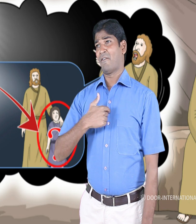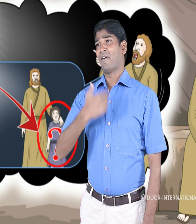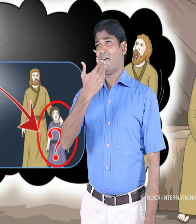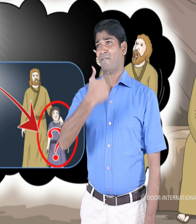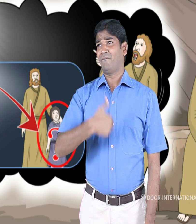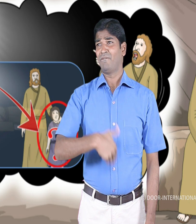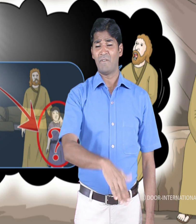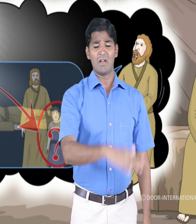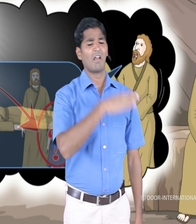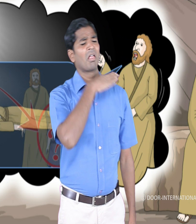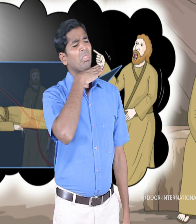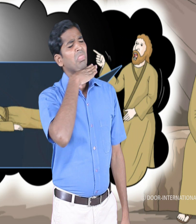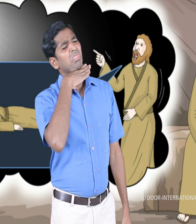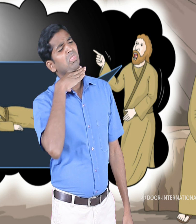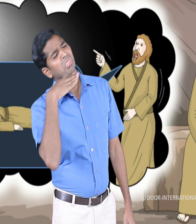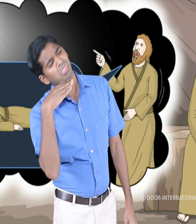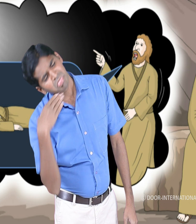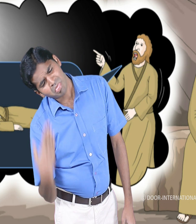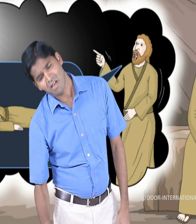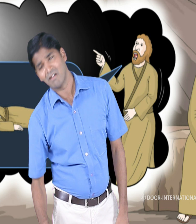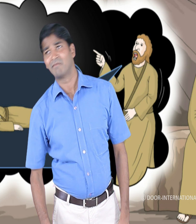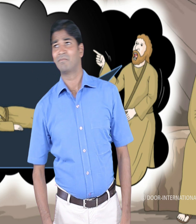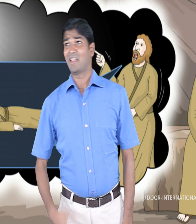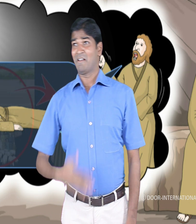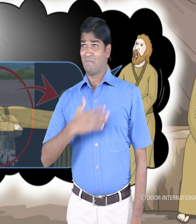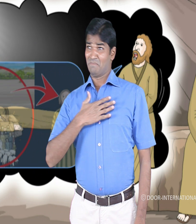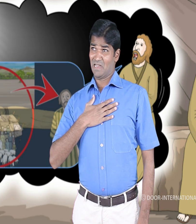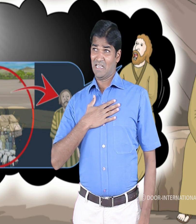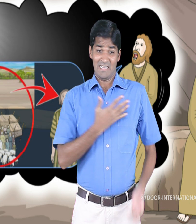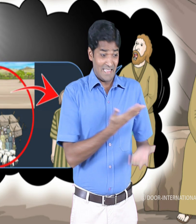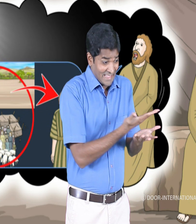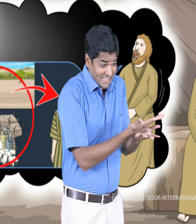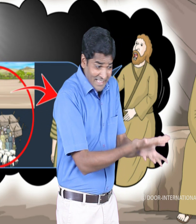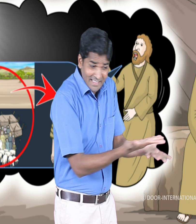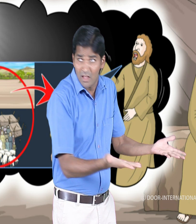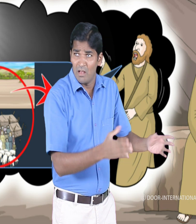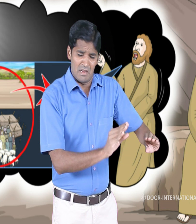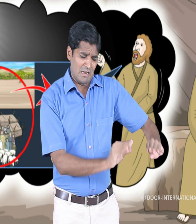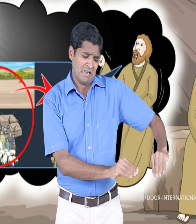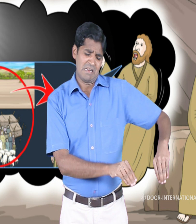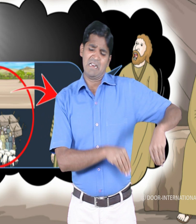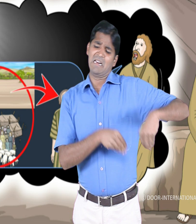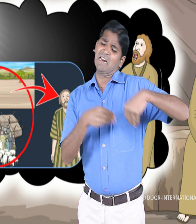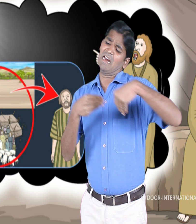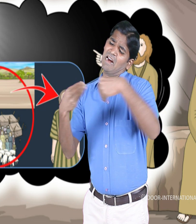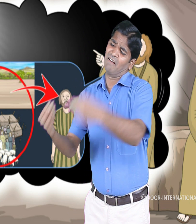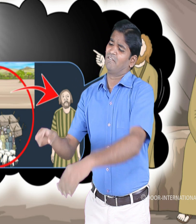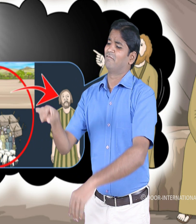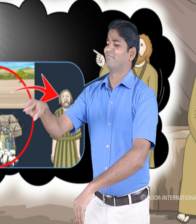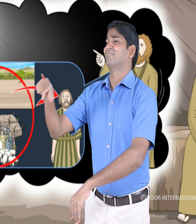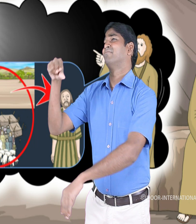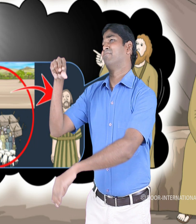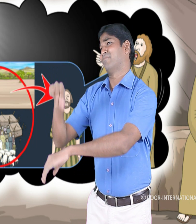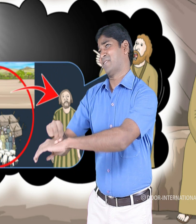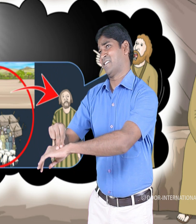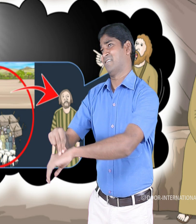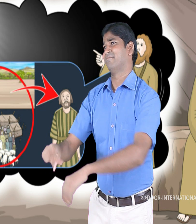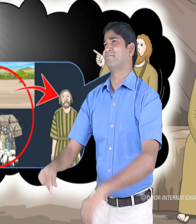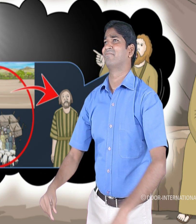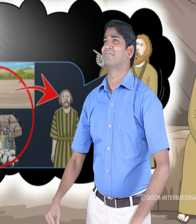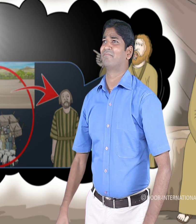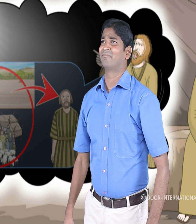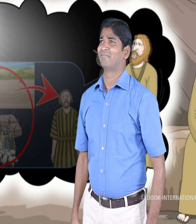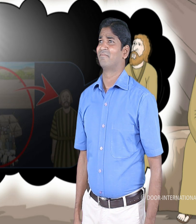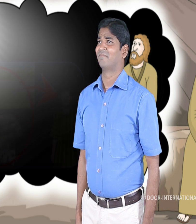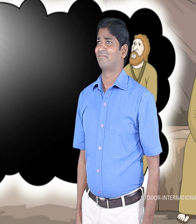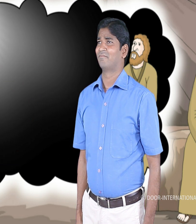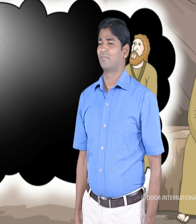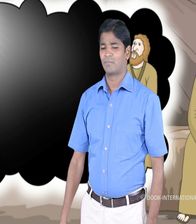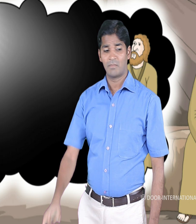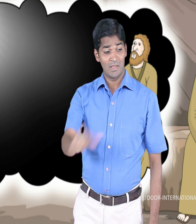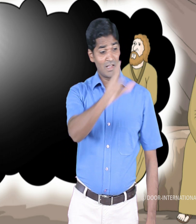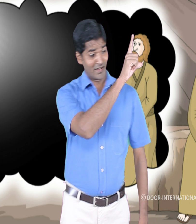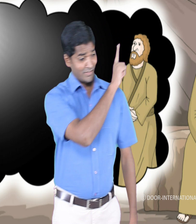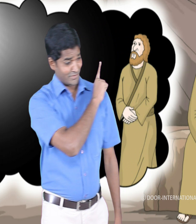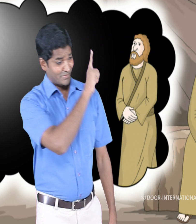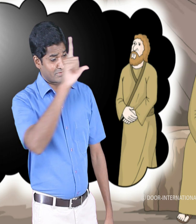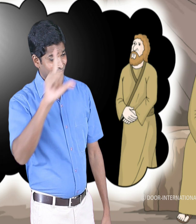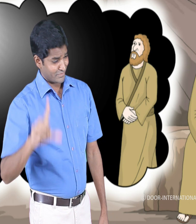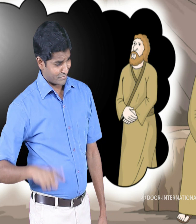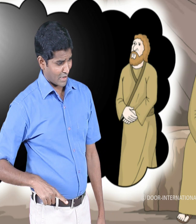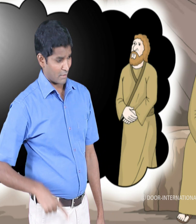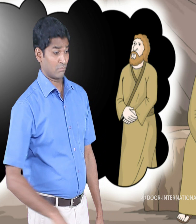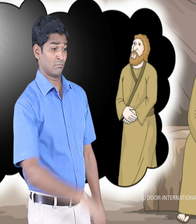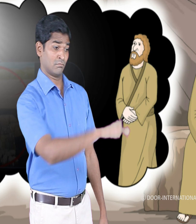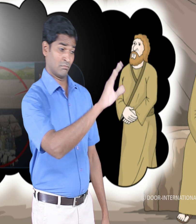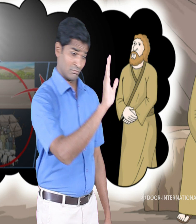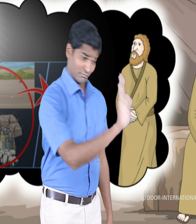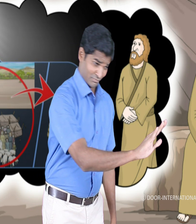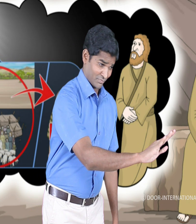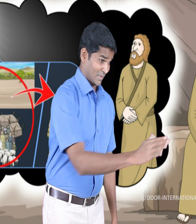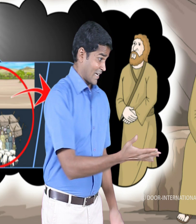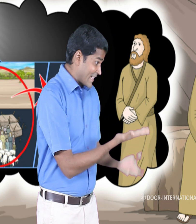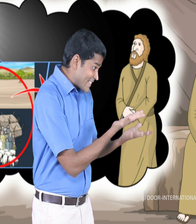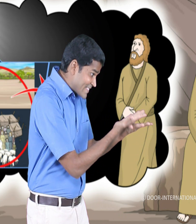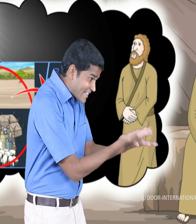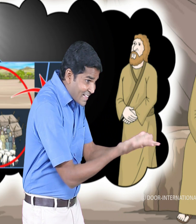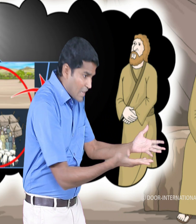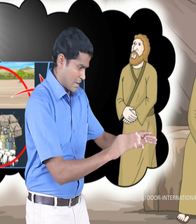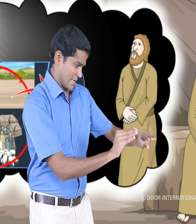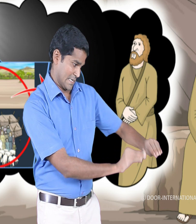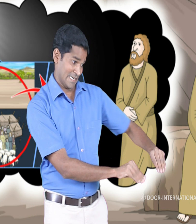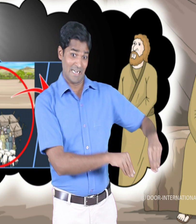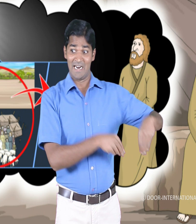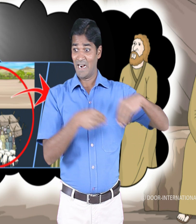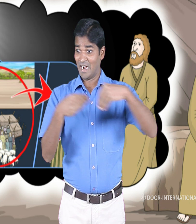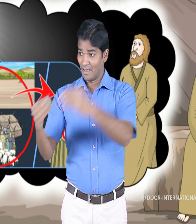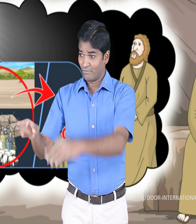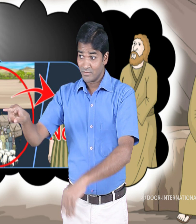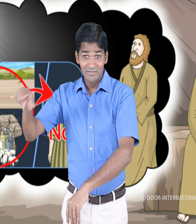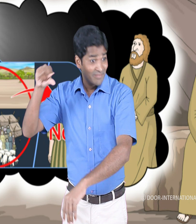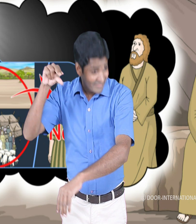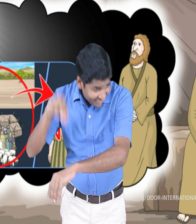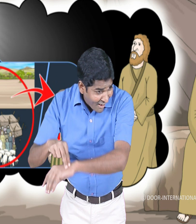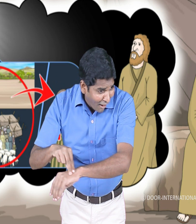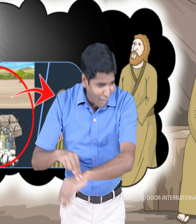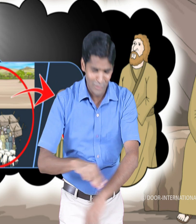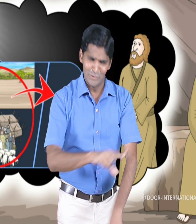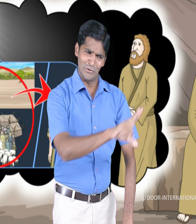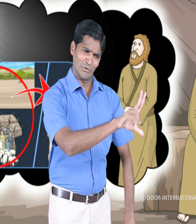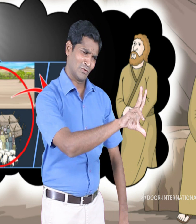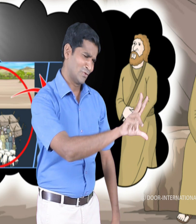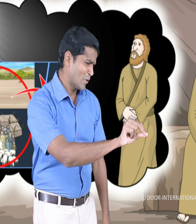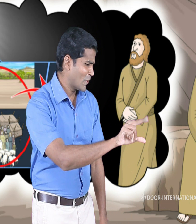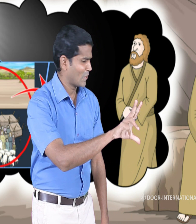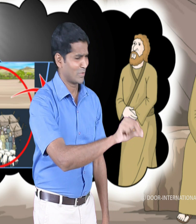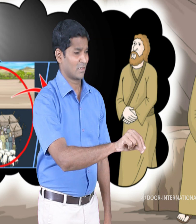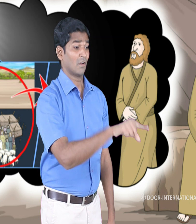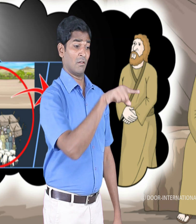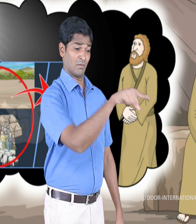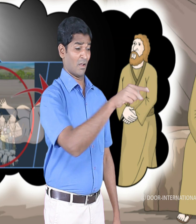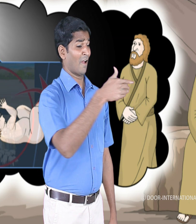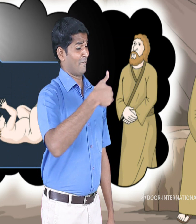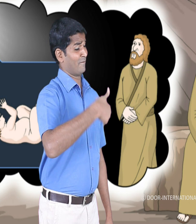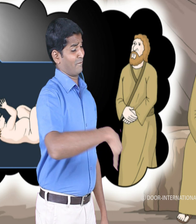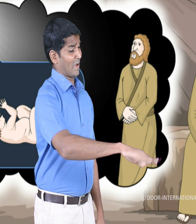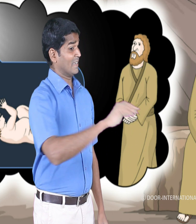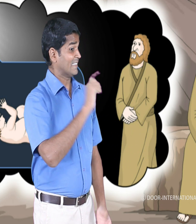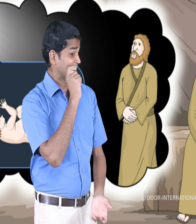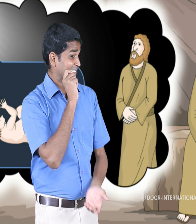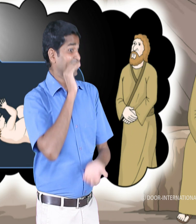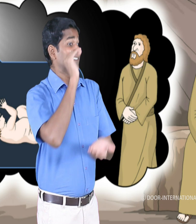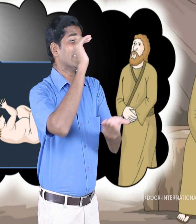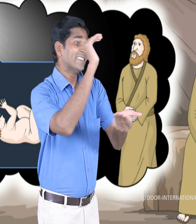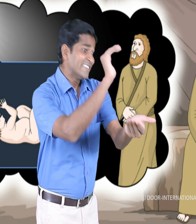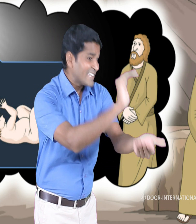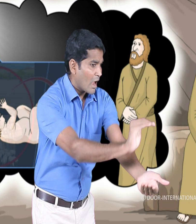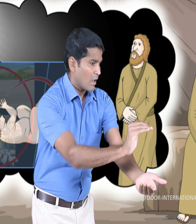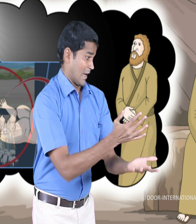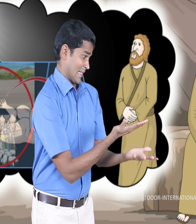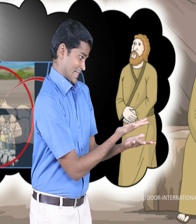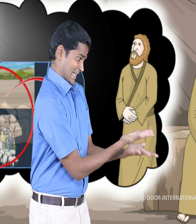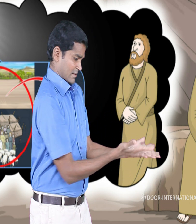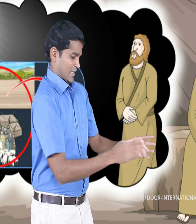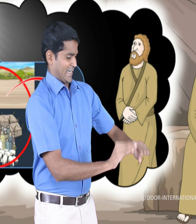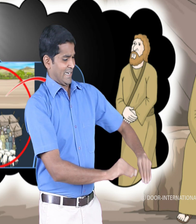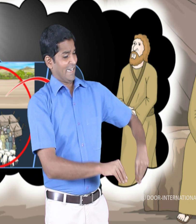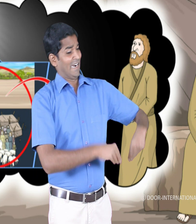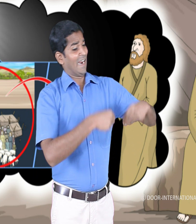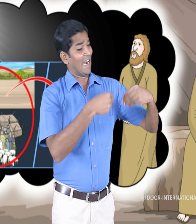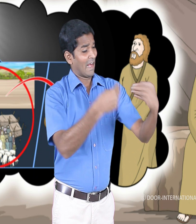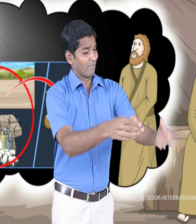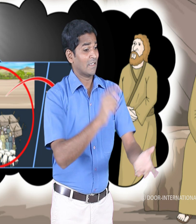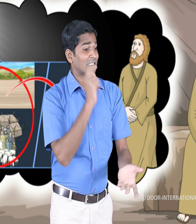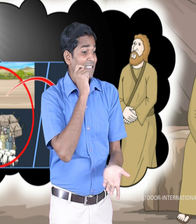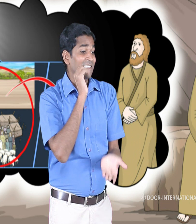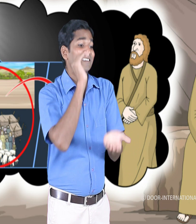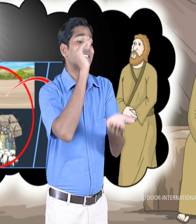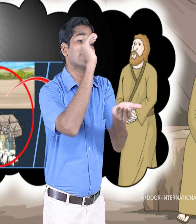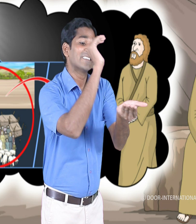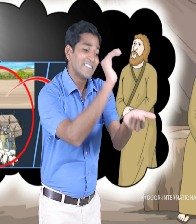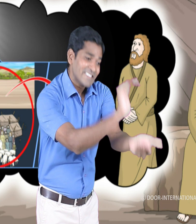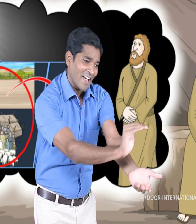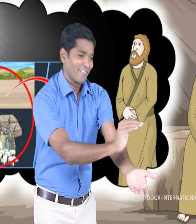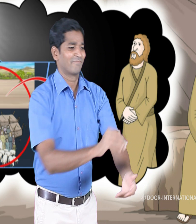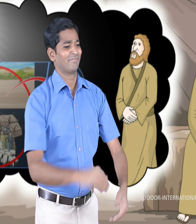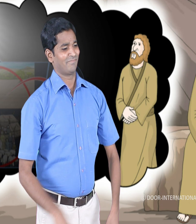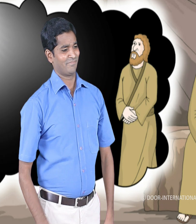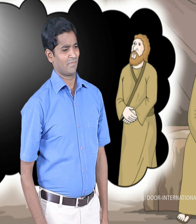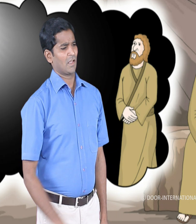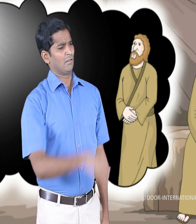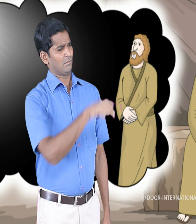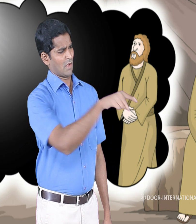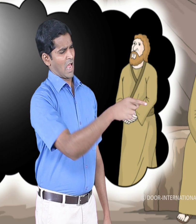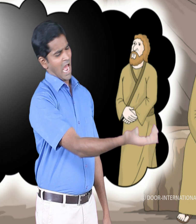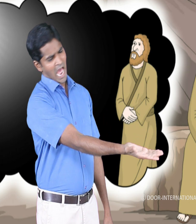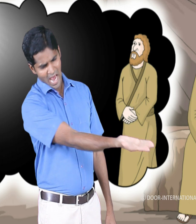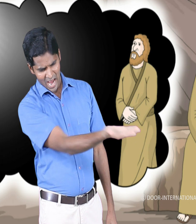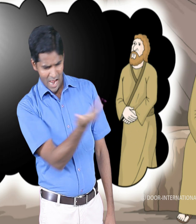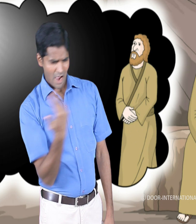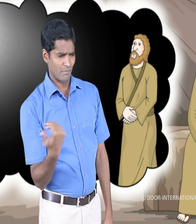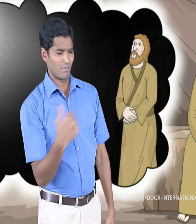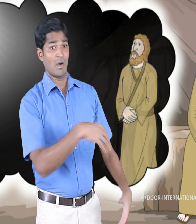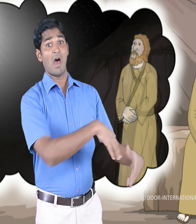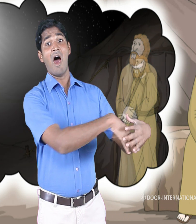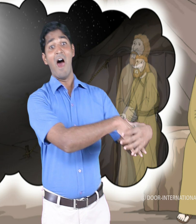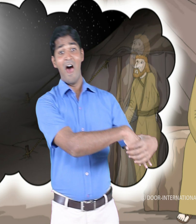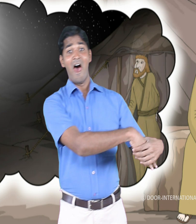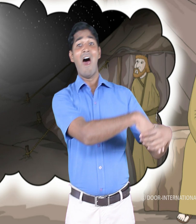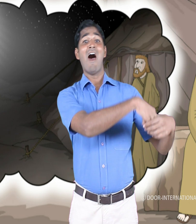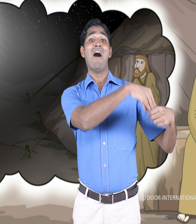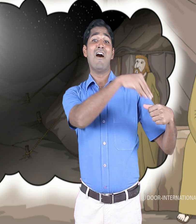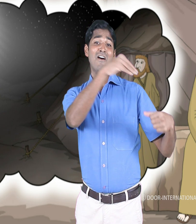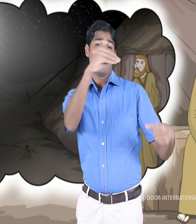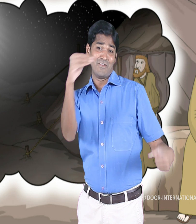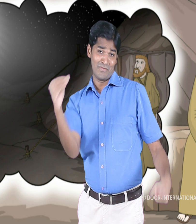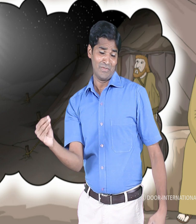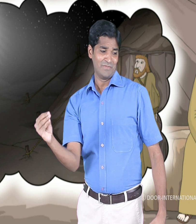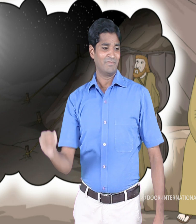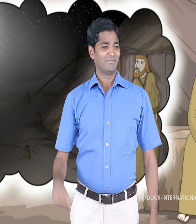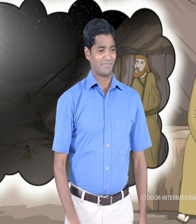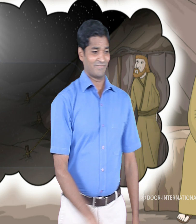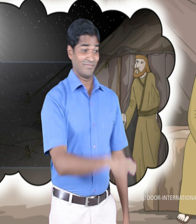Then the word of the LORD came to Abram, saying, “This one will not be your heir, but one who comes from your own body will be your heir.”